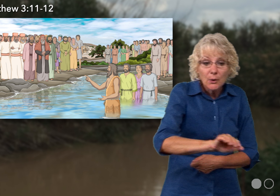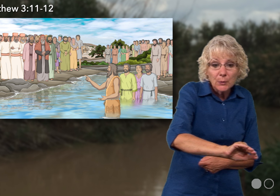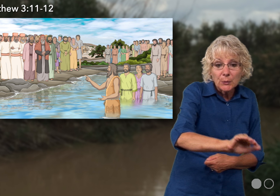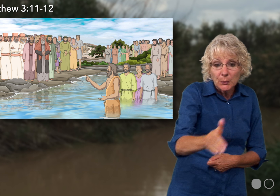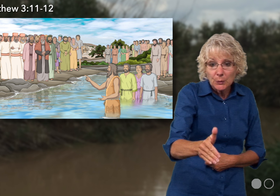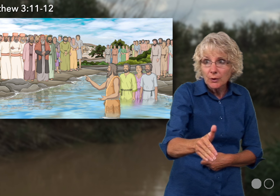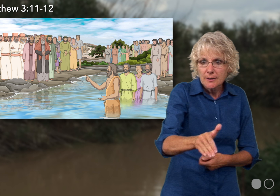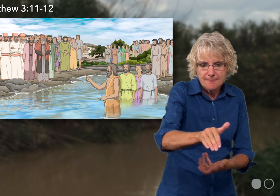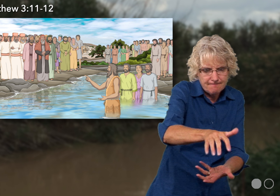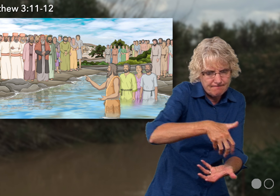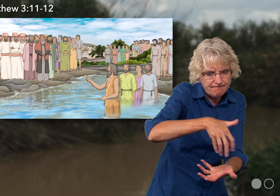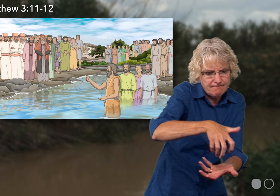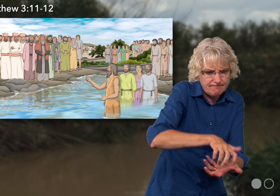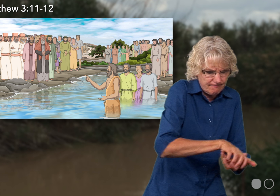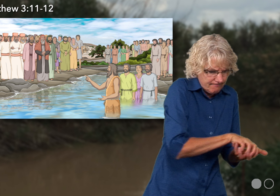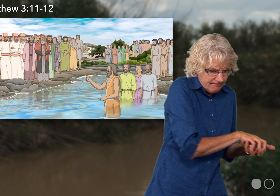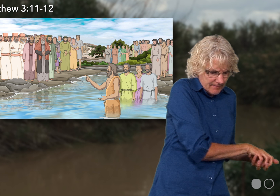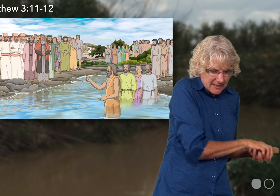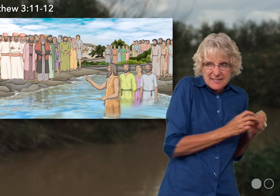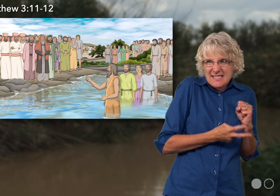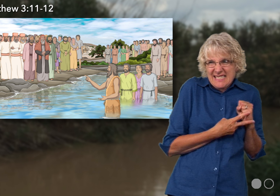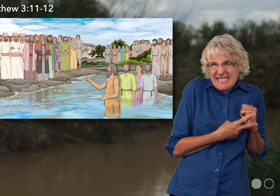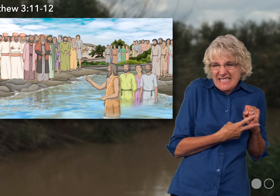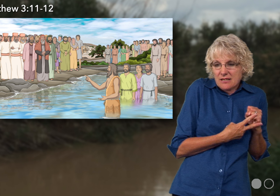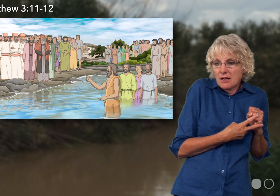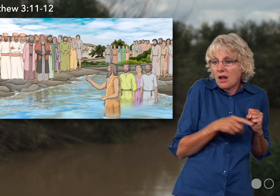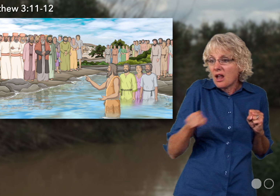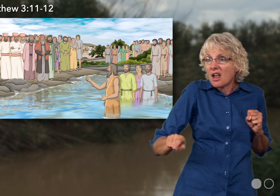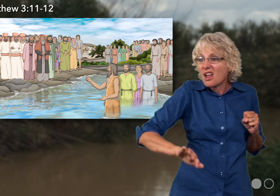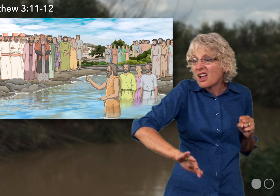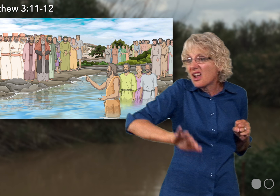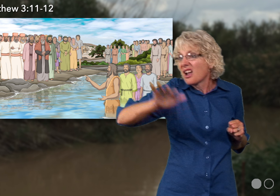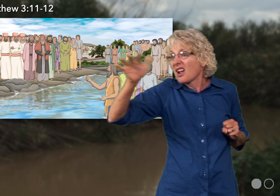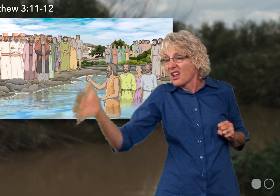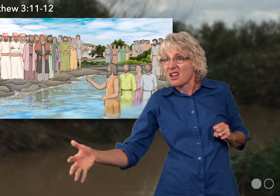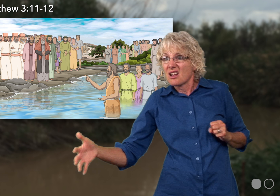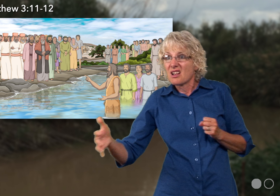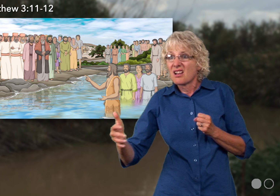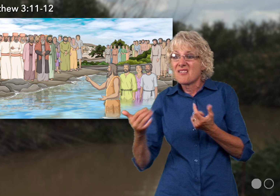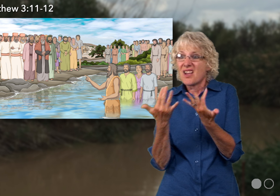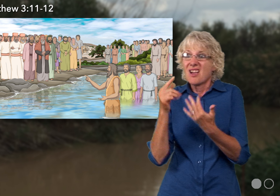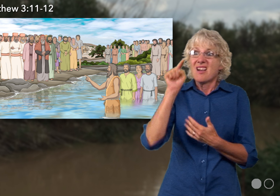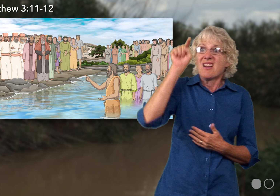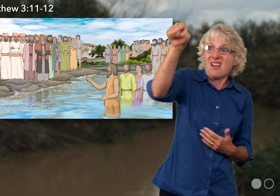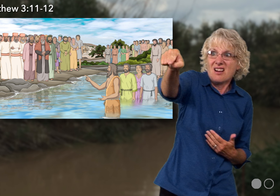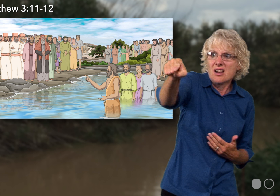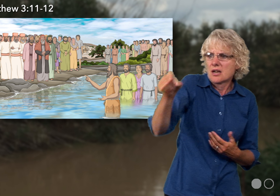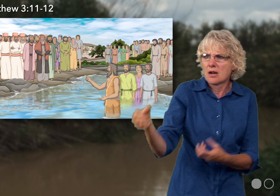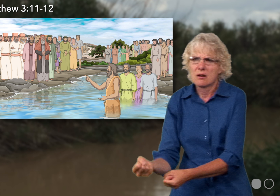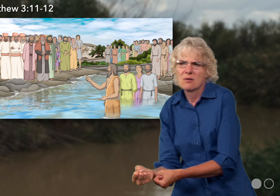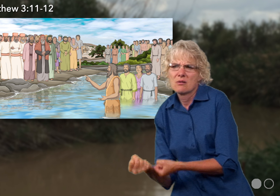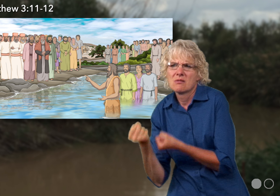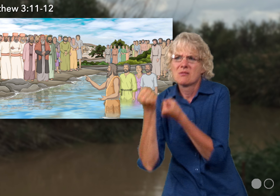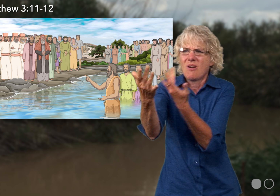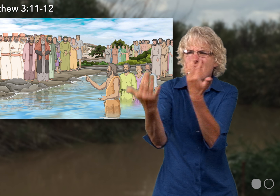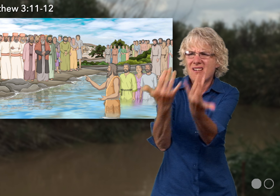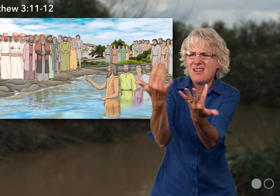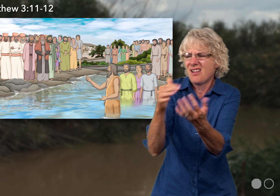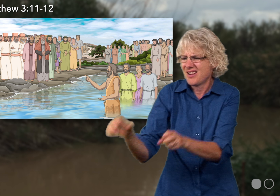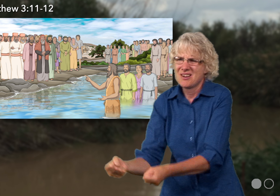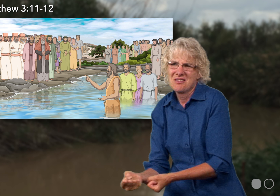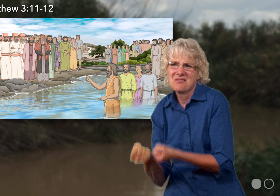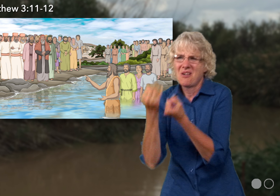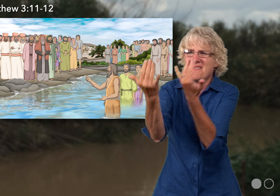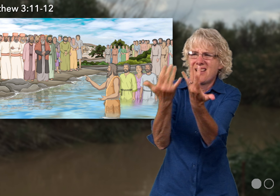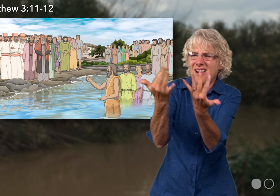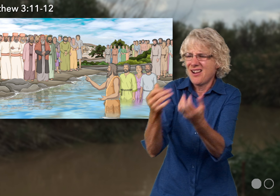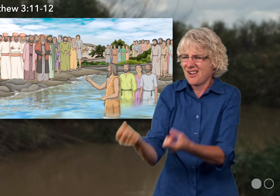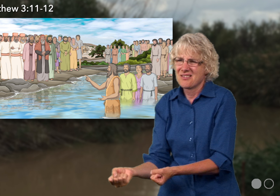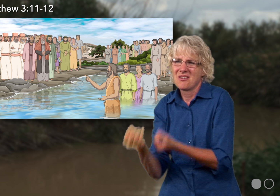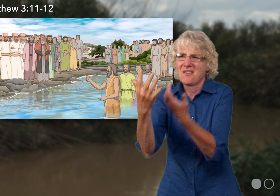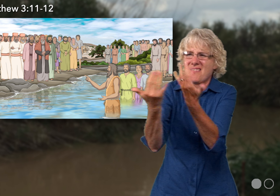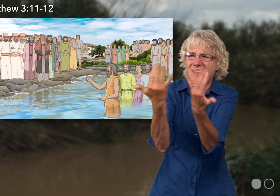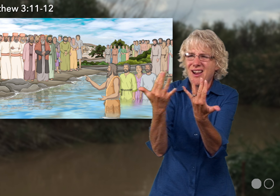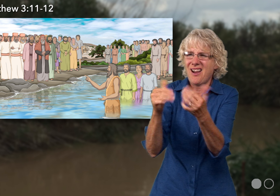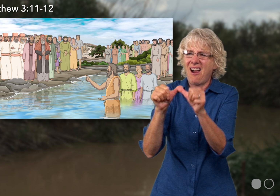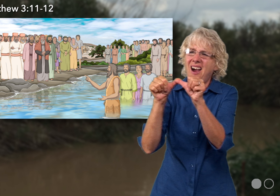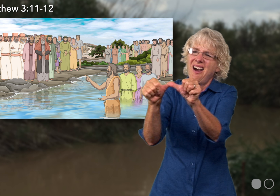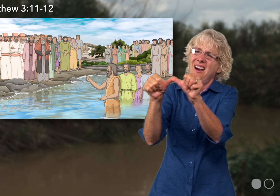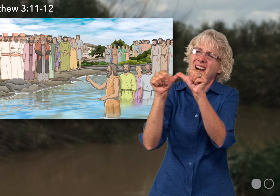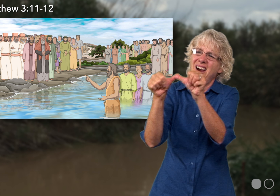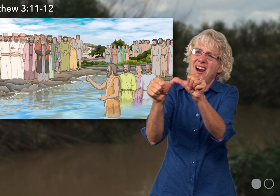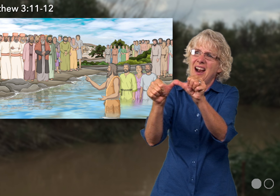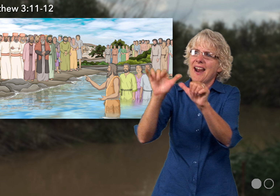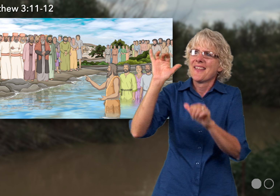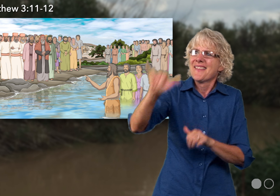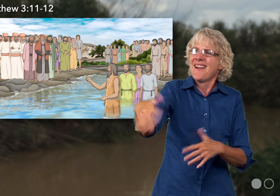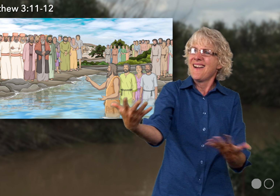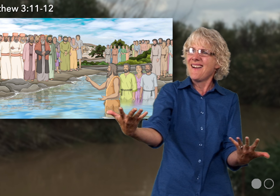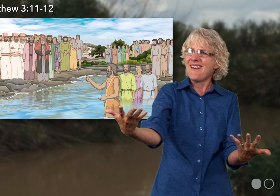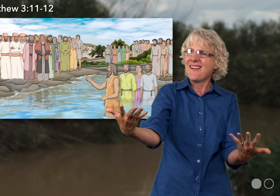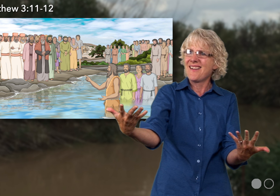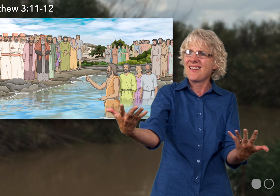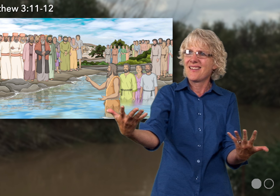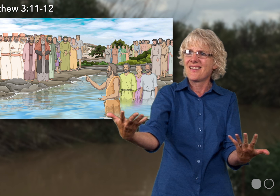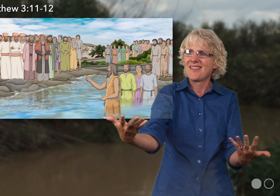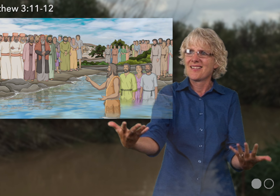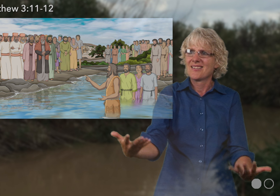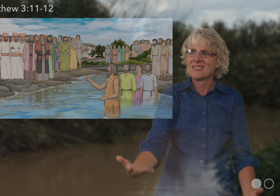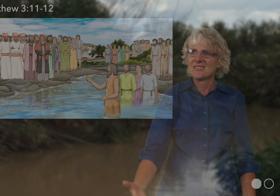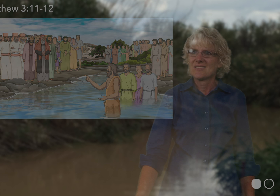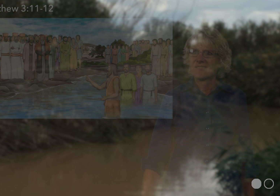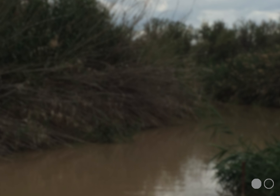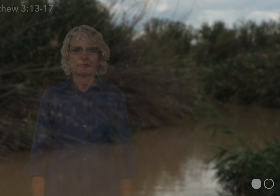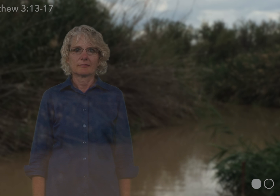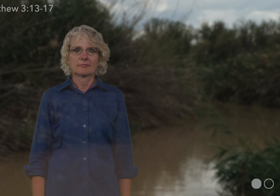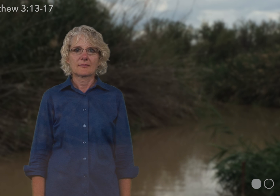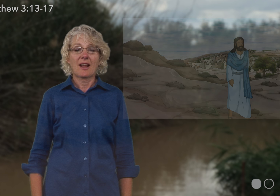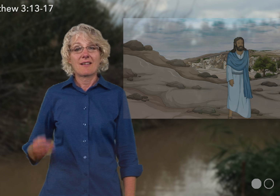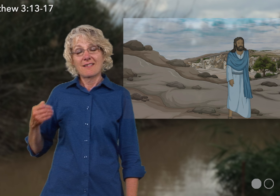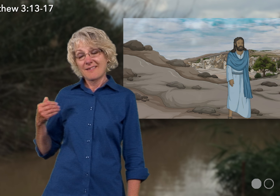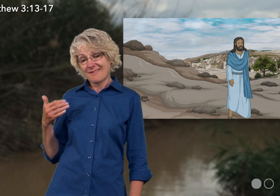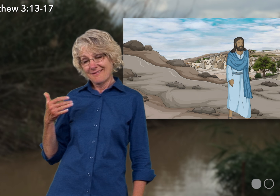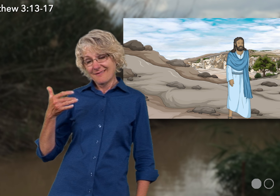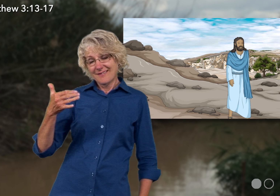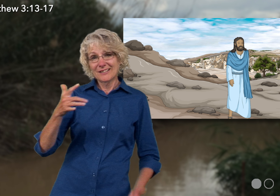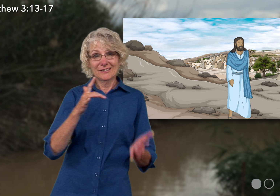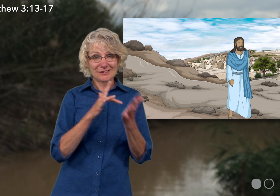but He will burn up the chaff with unquenchable fire.”